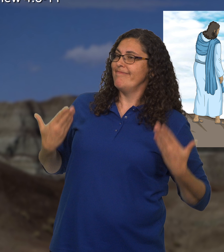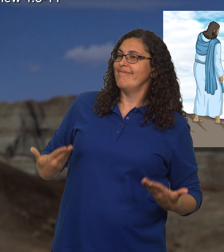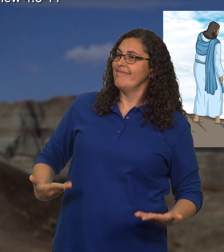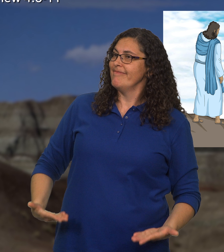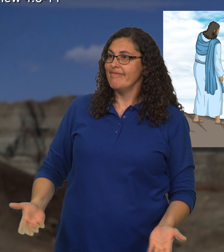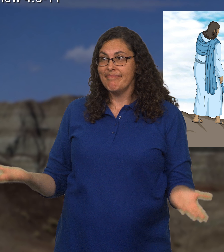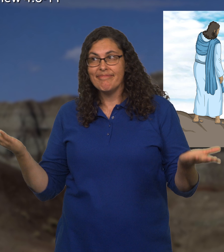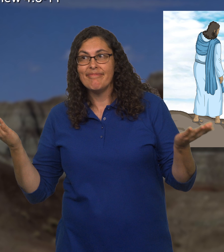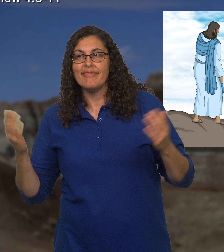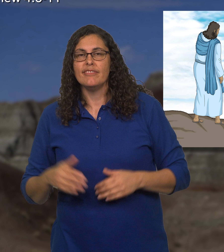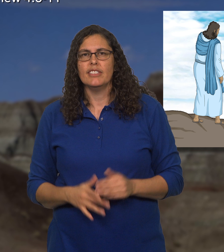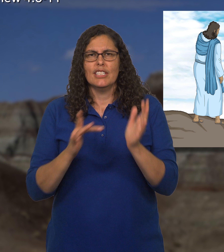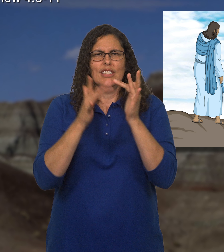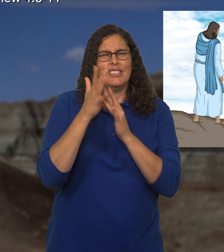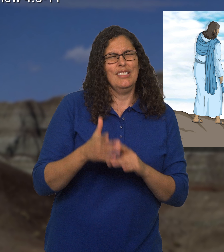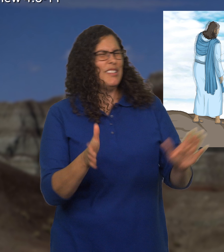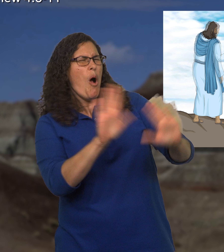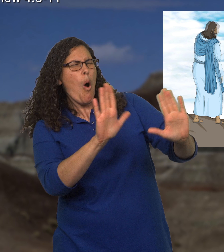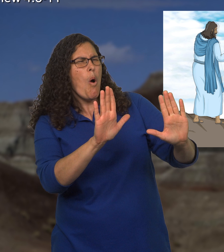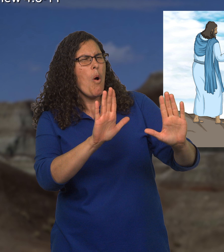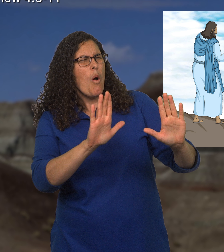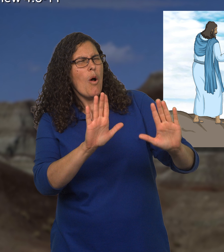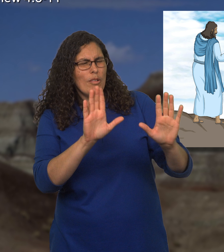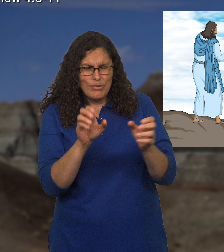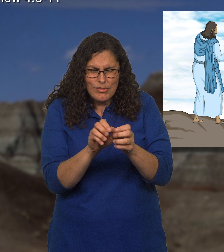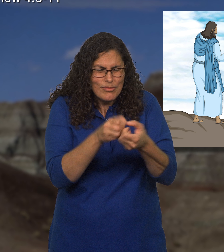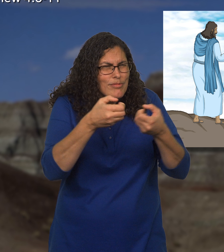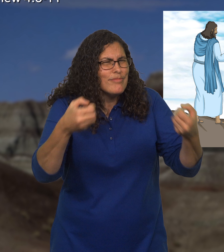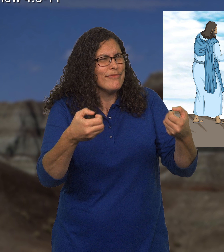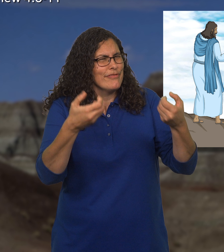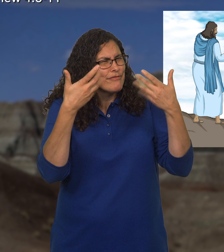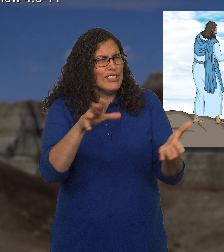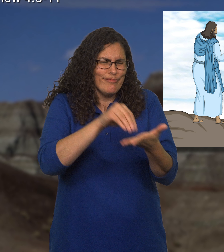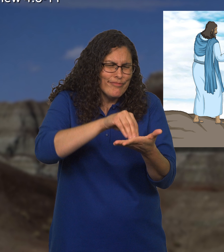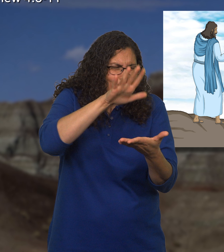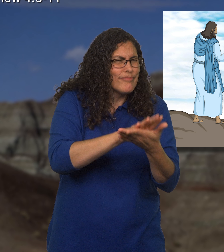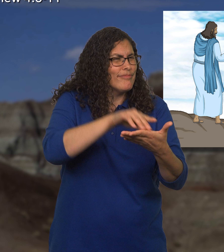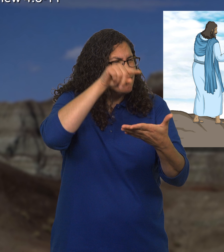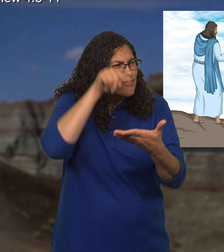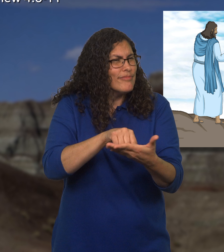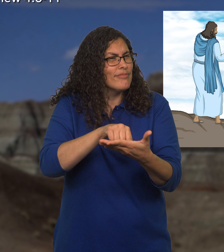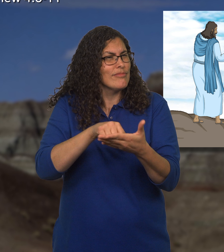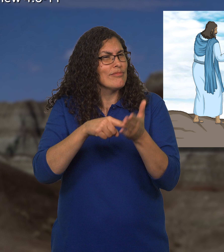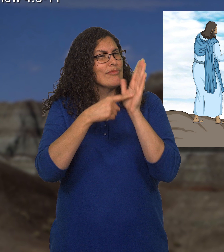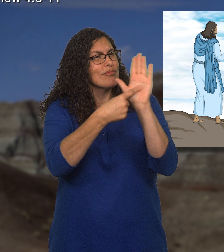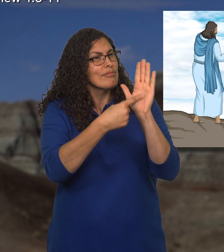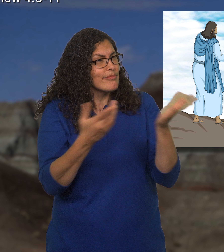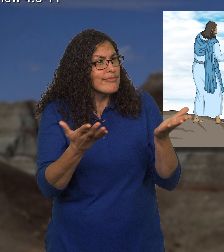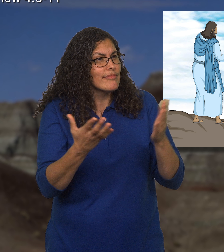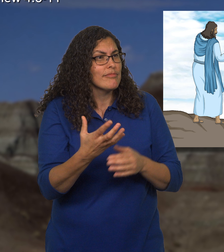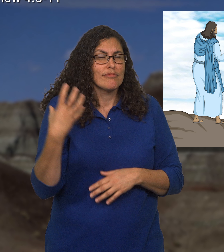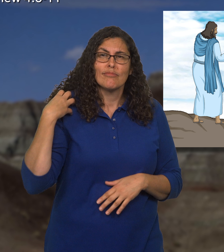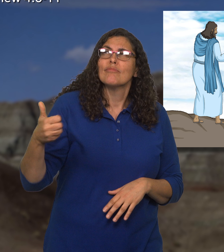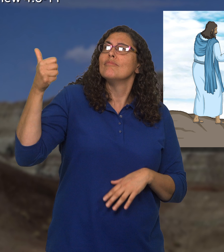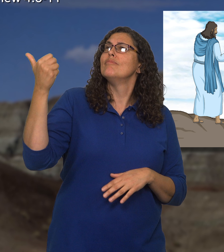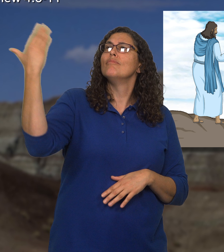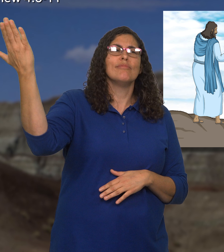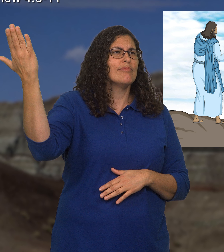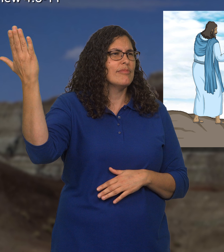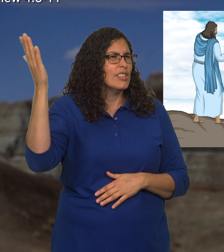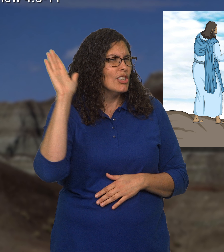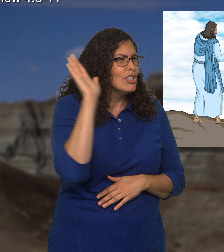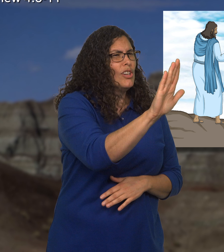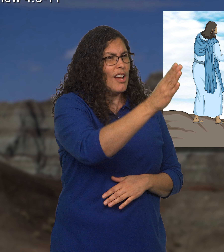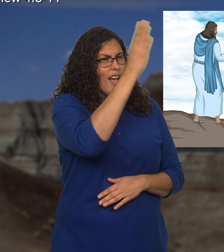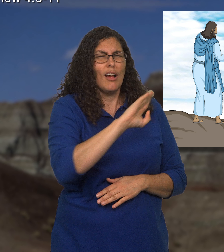“Away from Me, Satan!” Jesus declared.